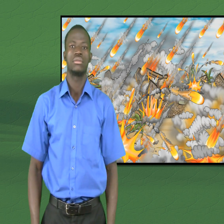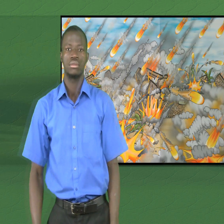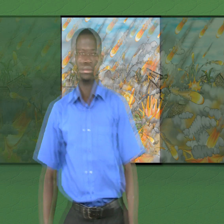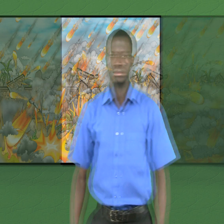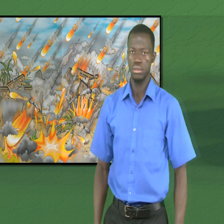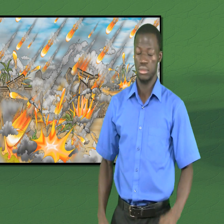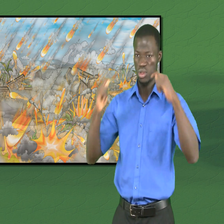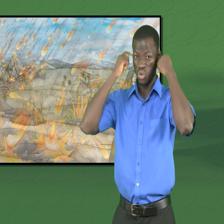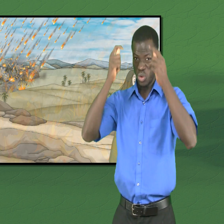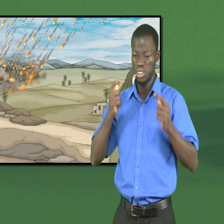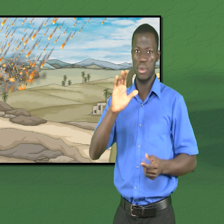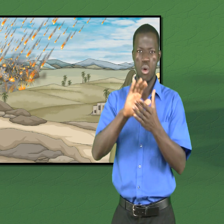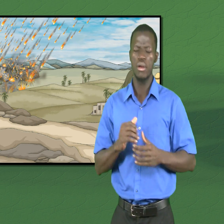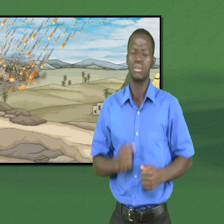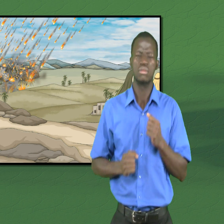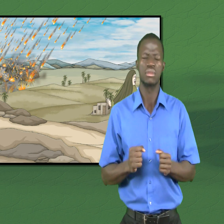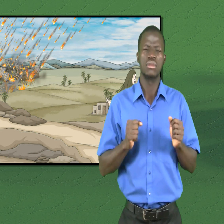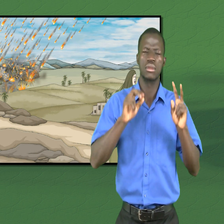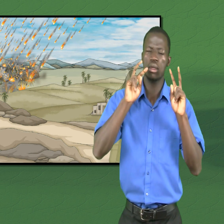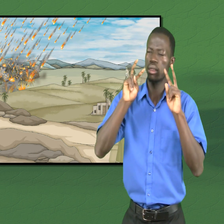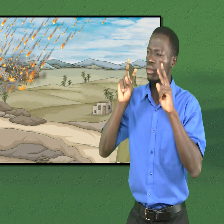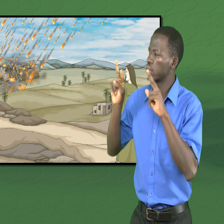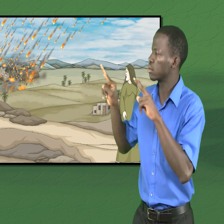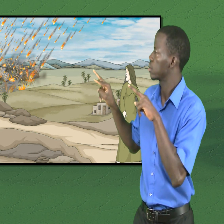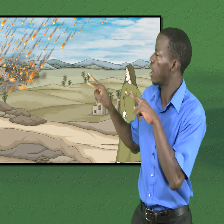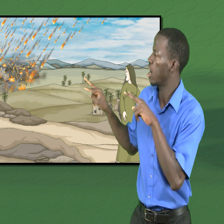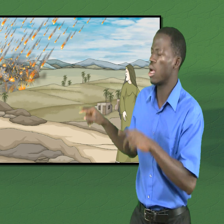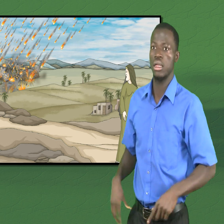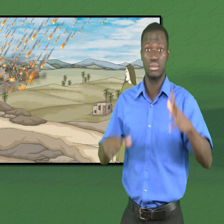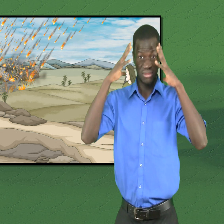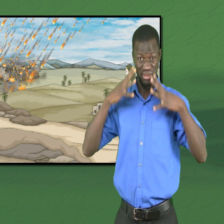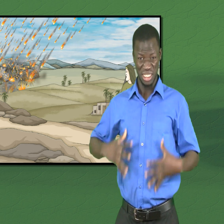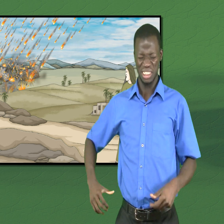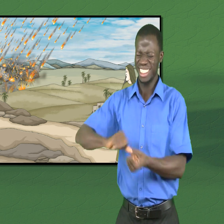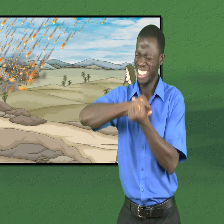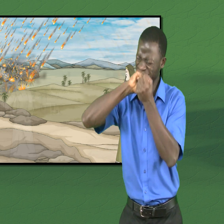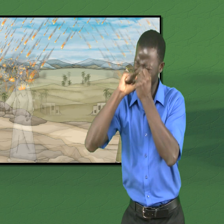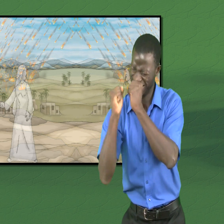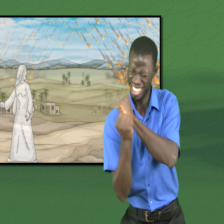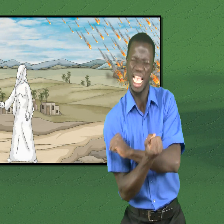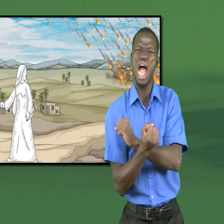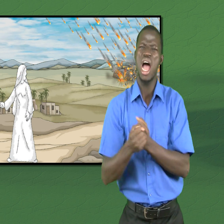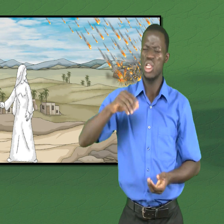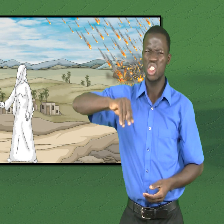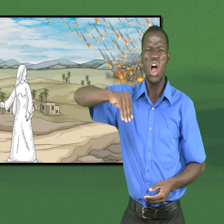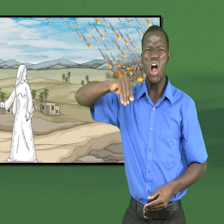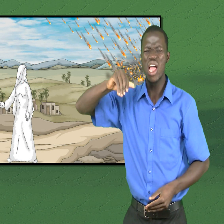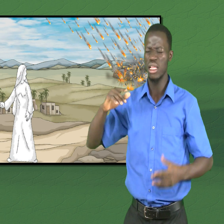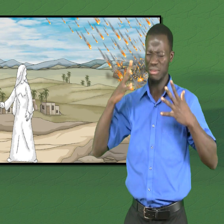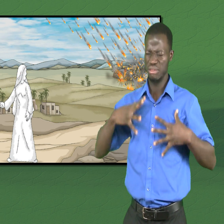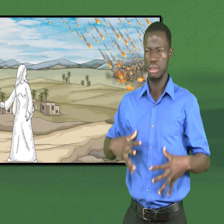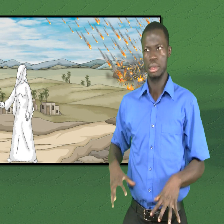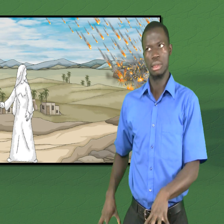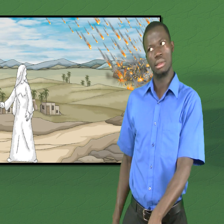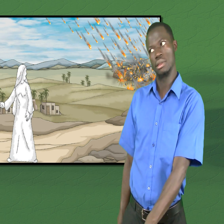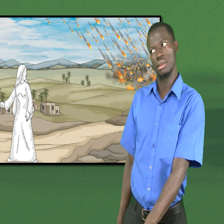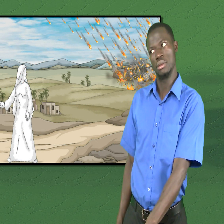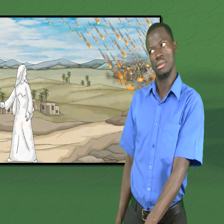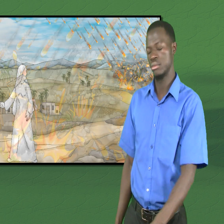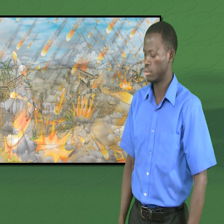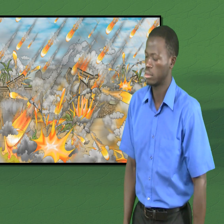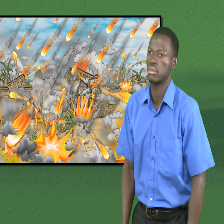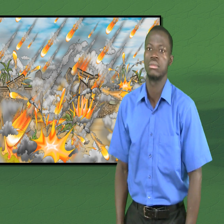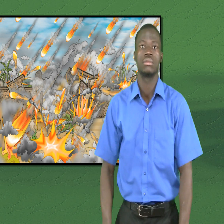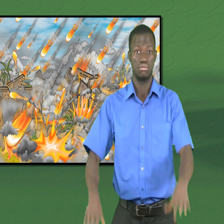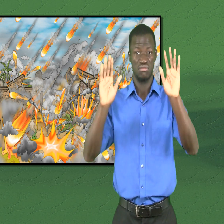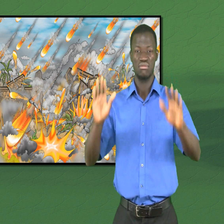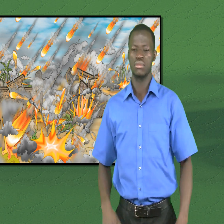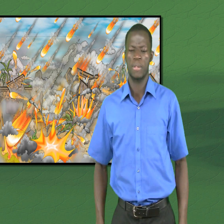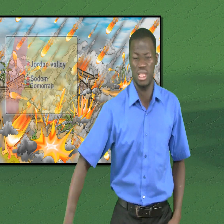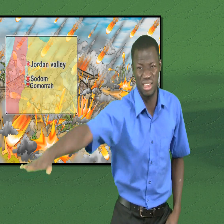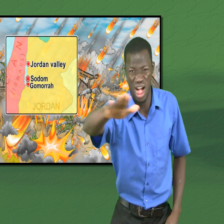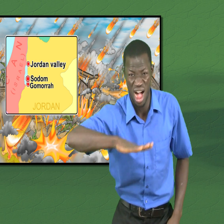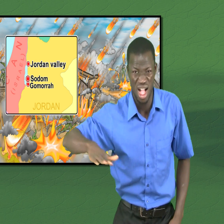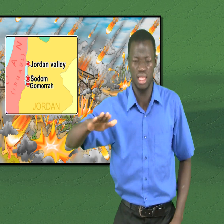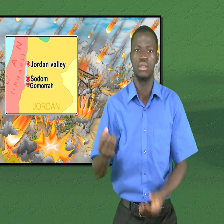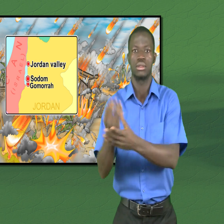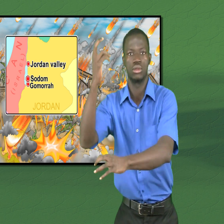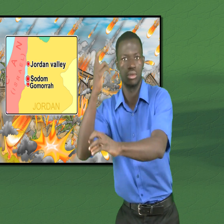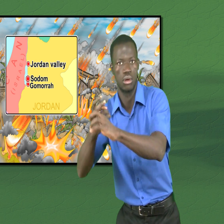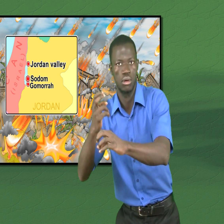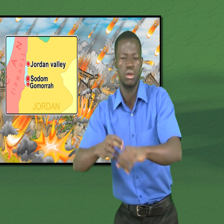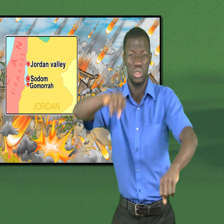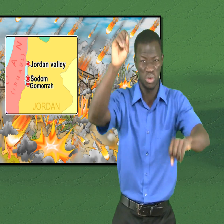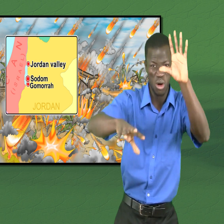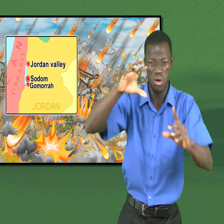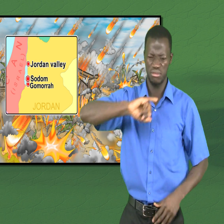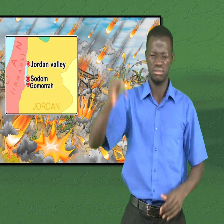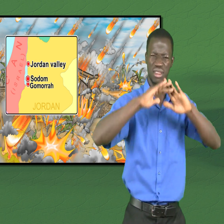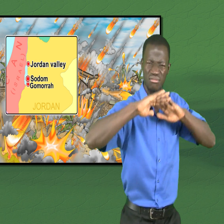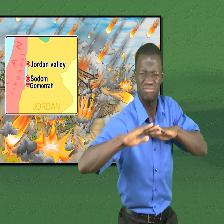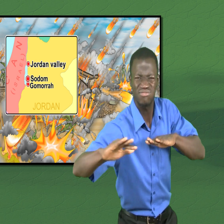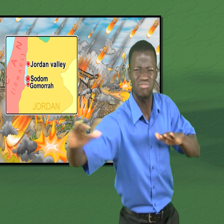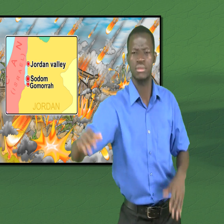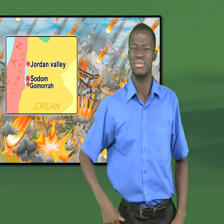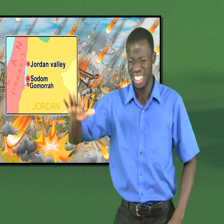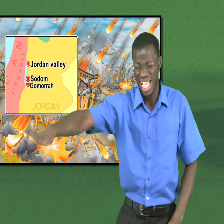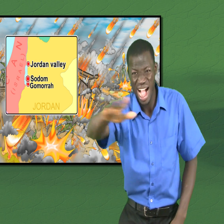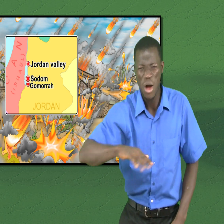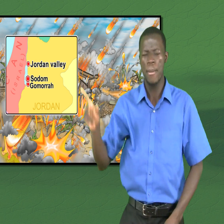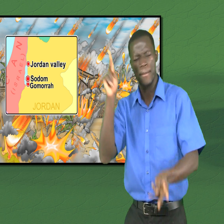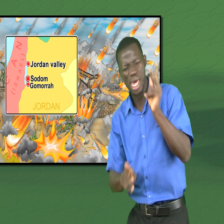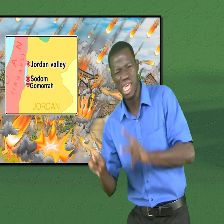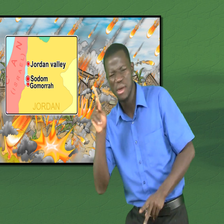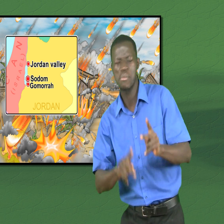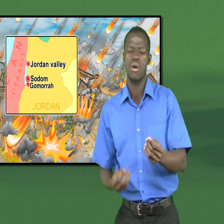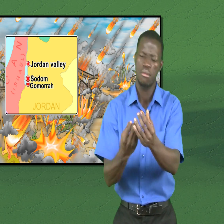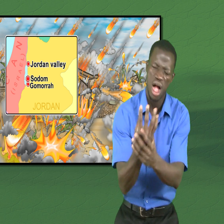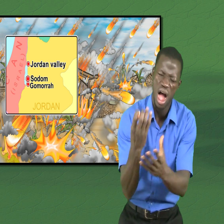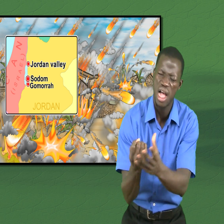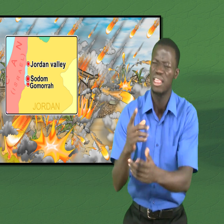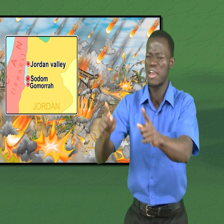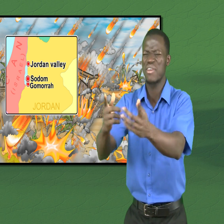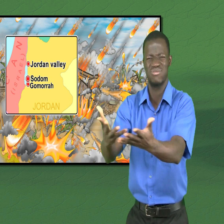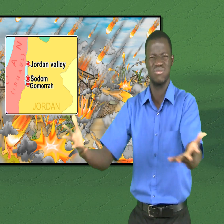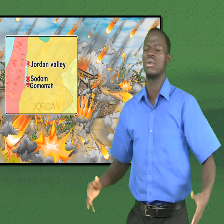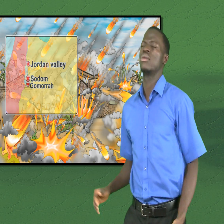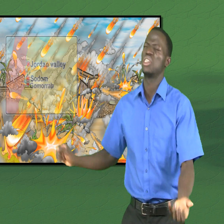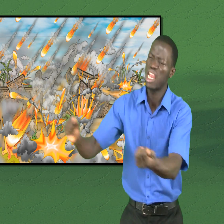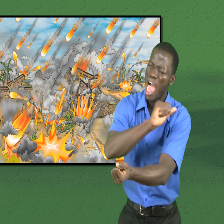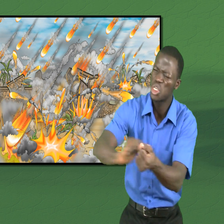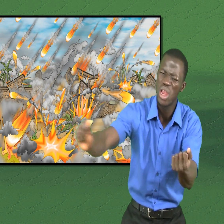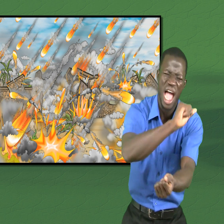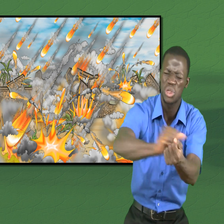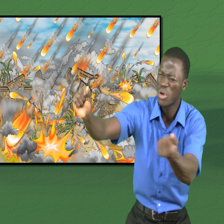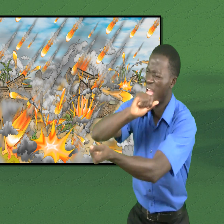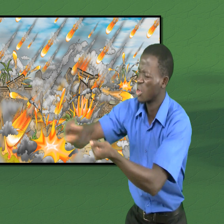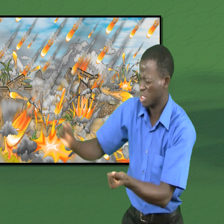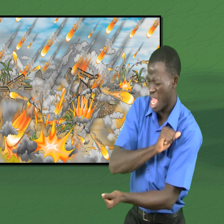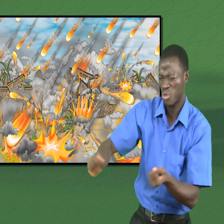Thus He destroyed these cities and the entire plain, including all the inhabitants of the cities and everything that grew on the ground.